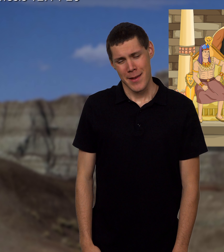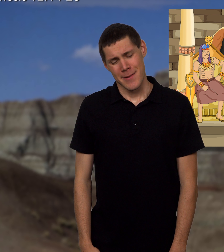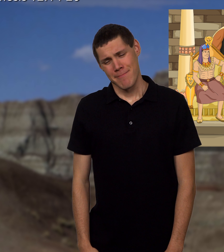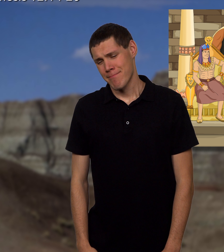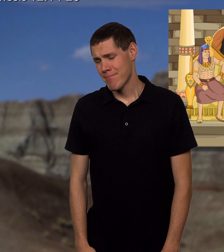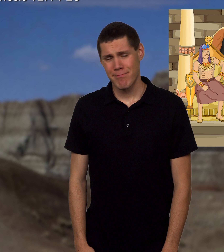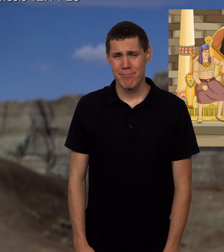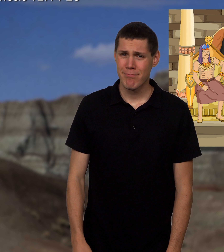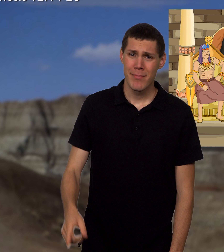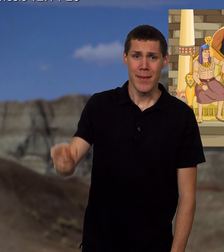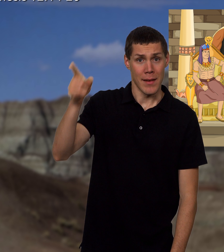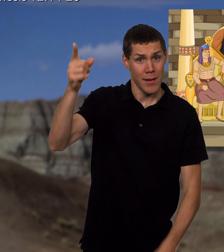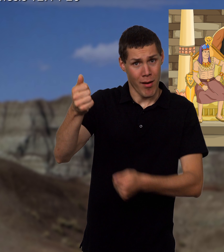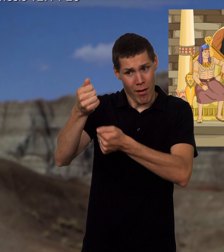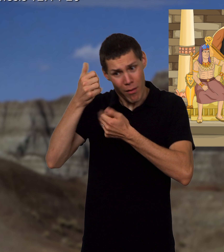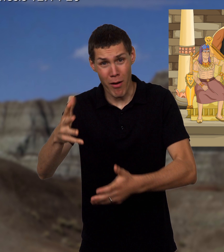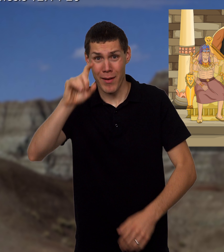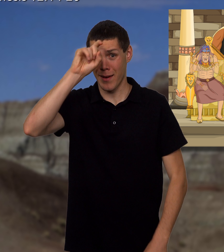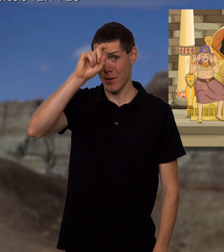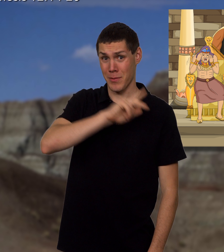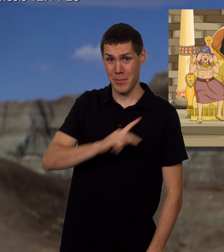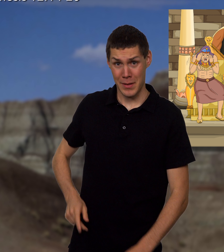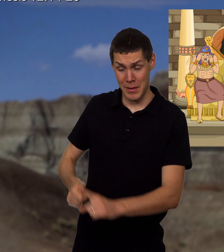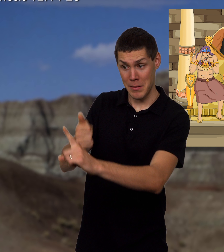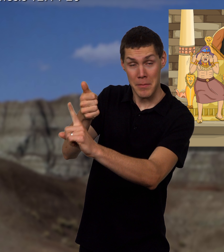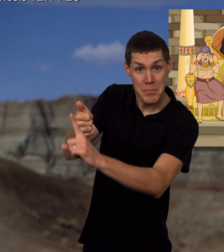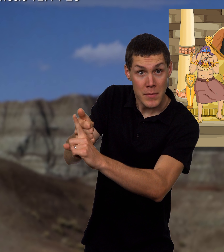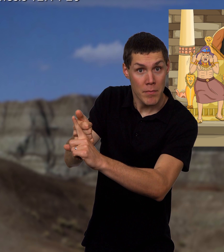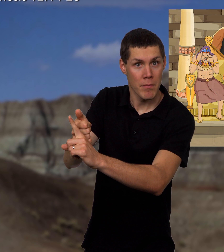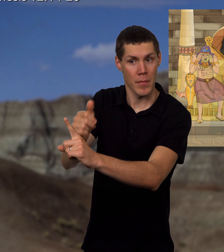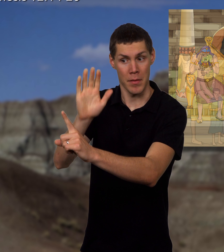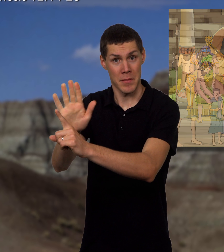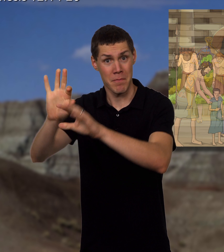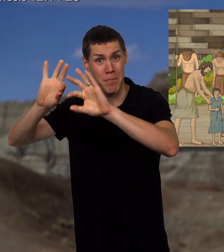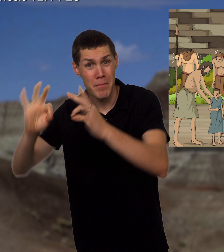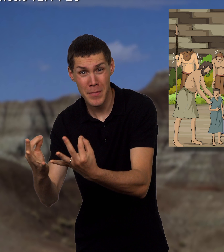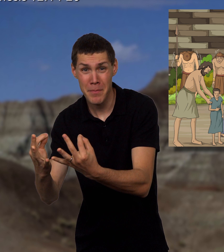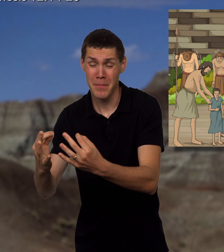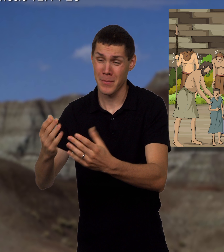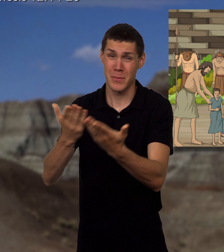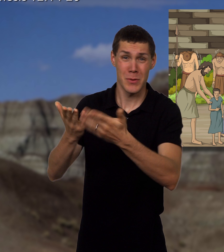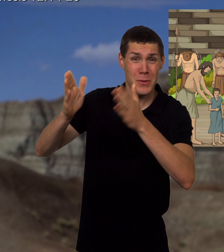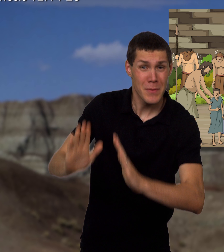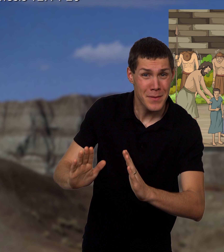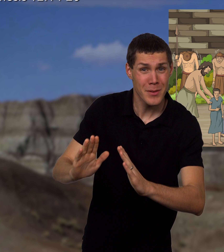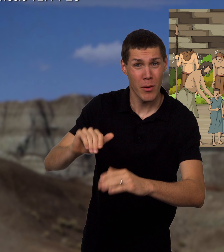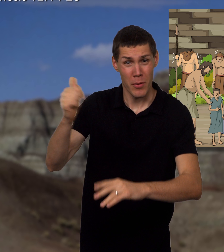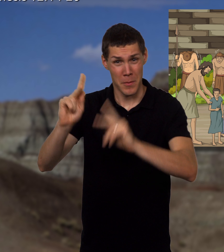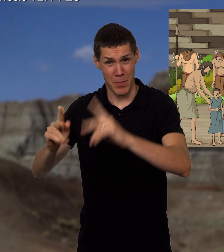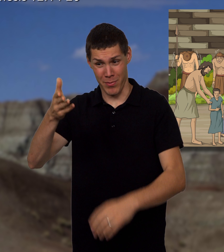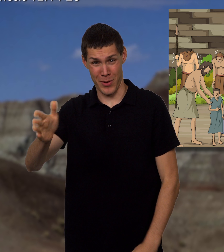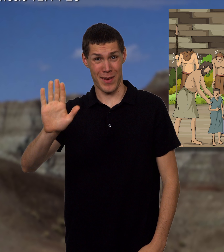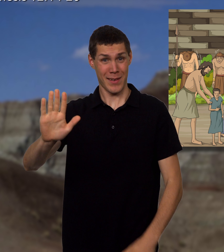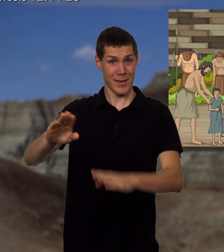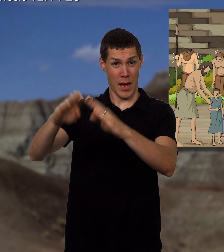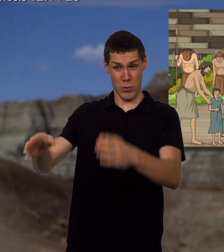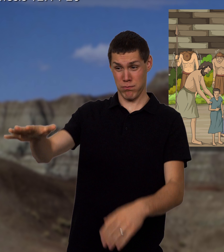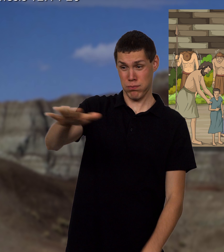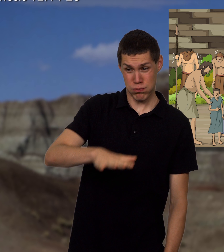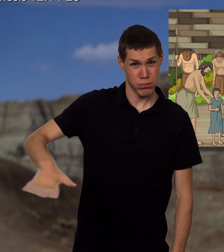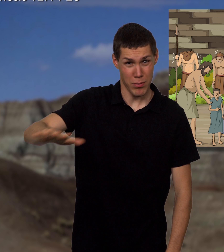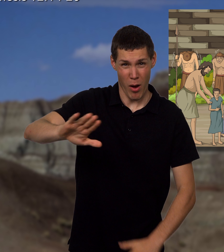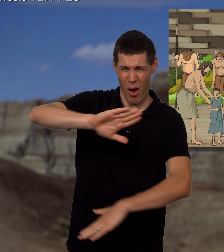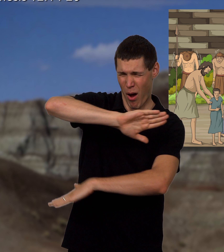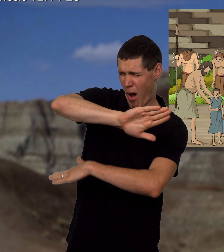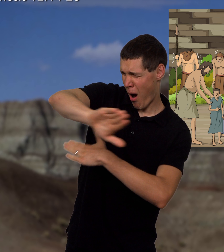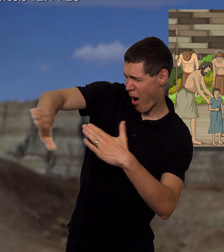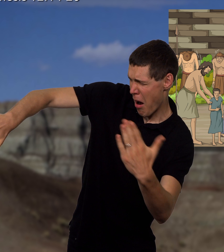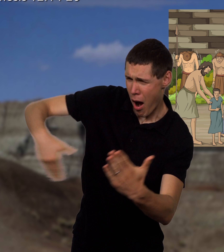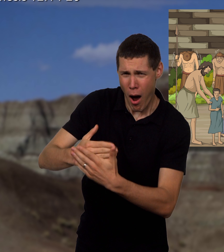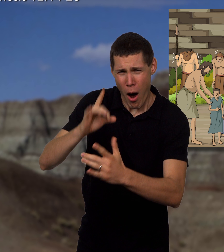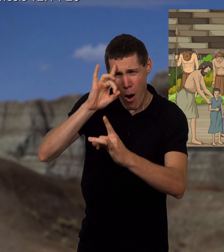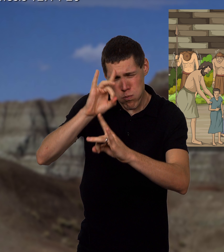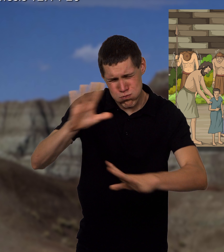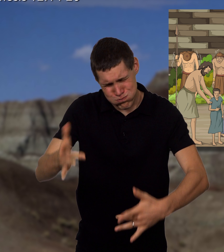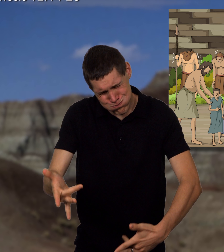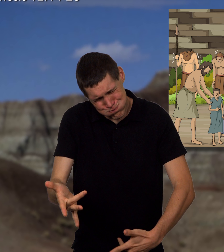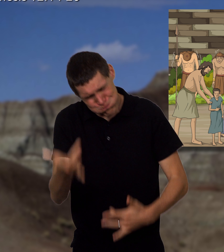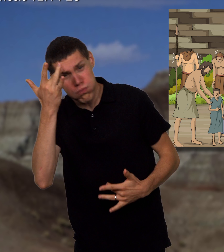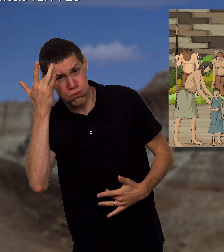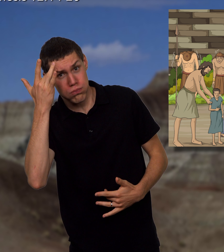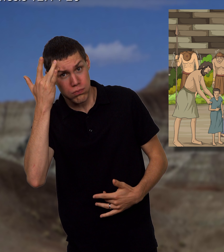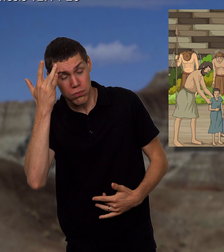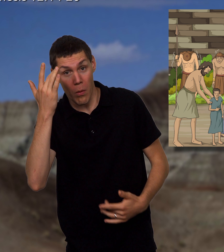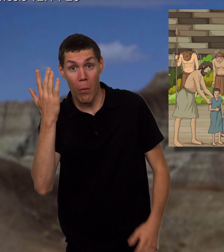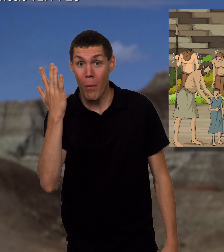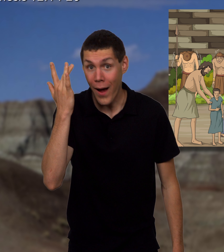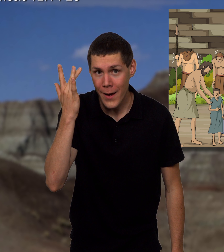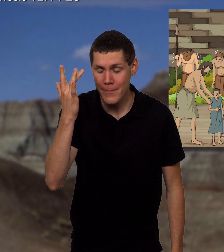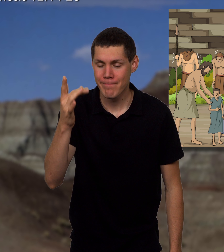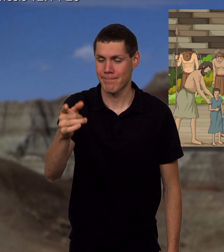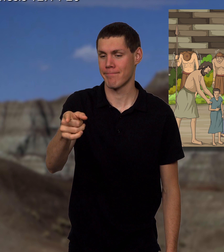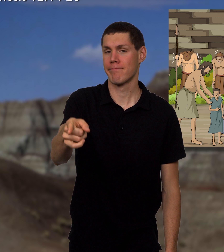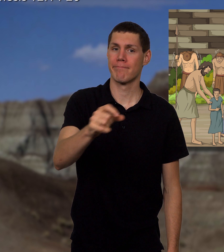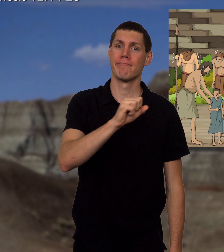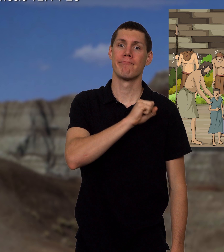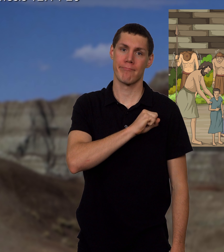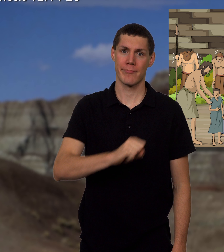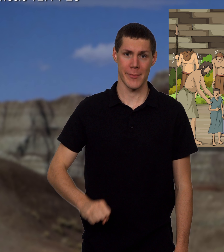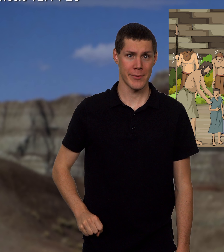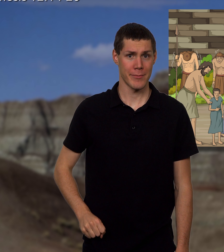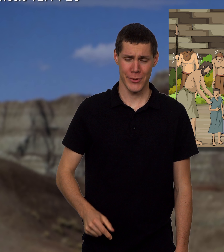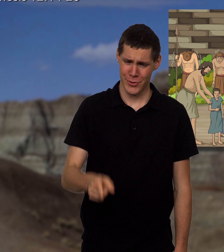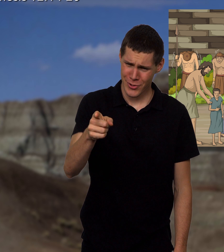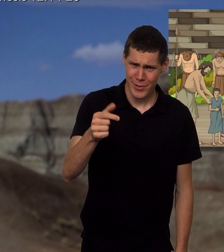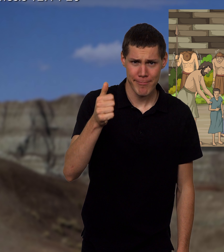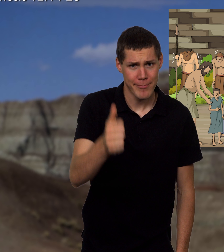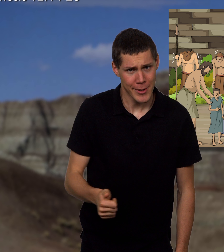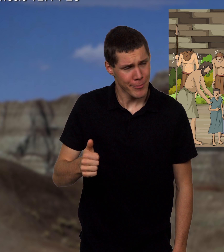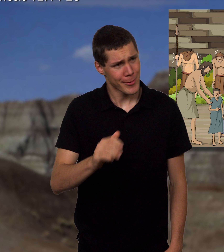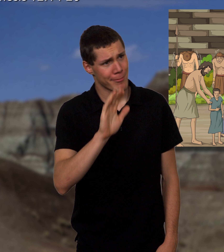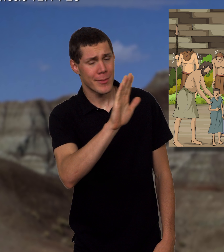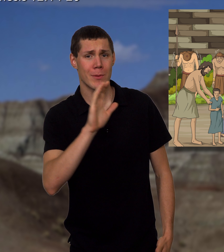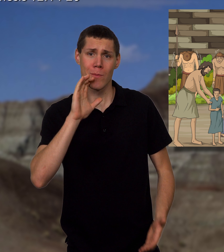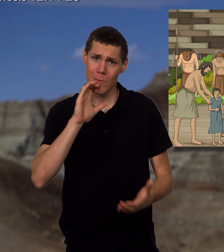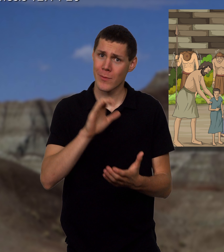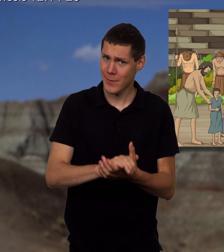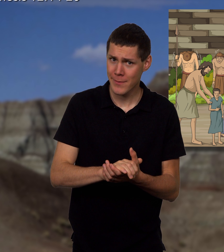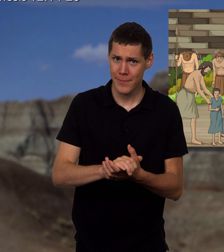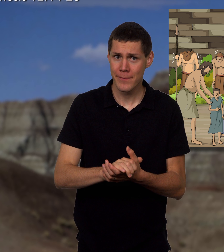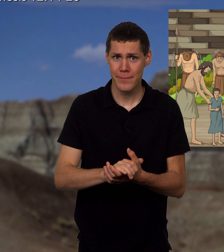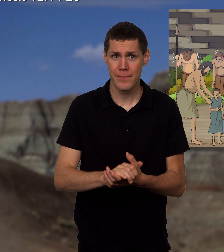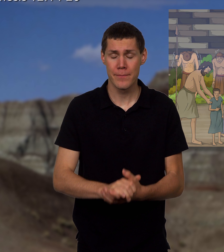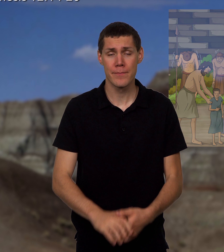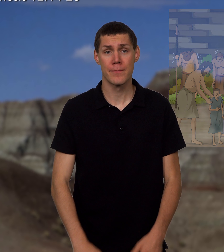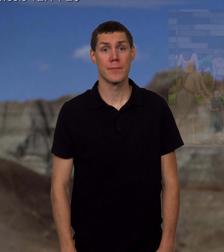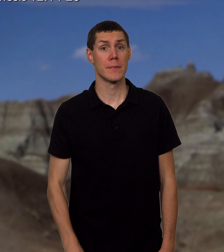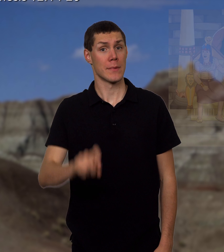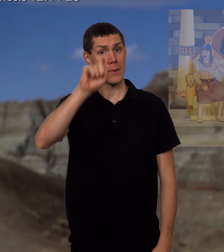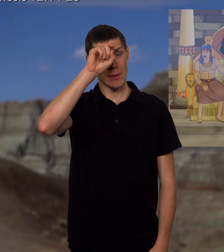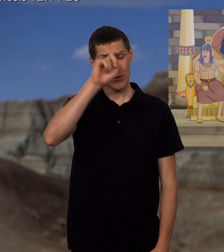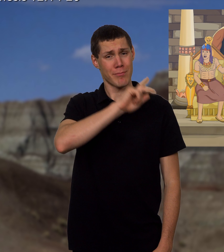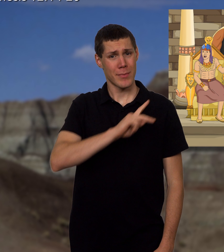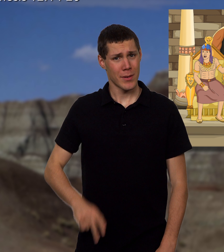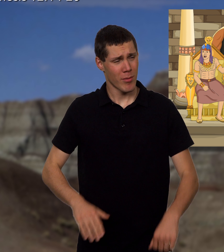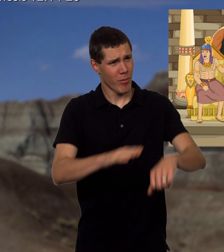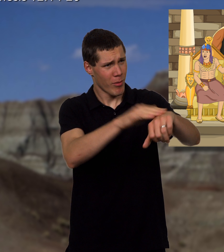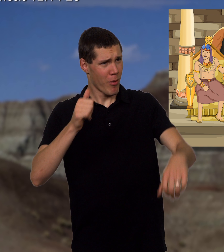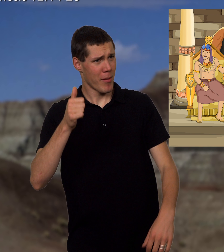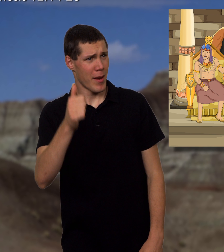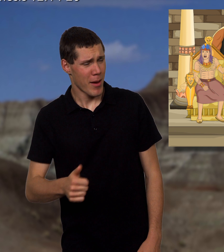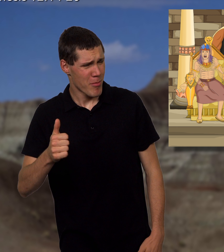The LORD, however, afflicted Pharaoh and his household with severe plagues because of Abram’s wife Sarai.